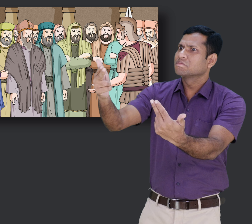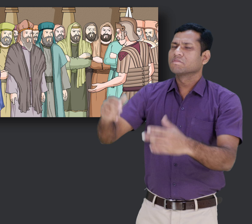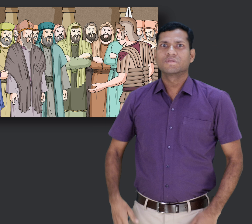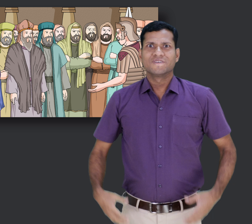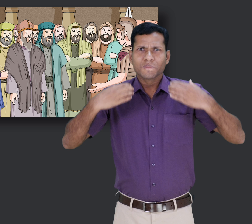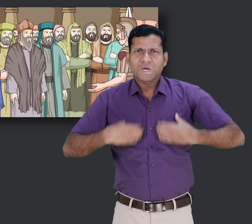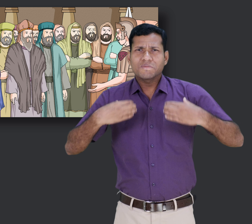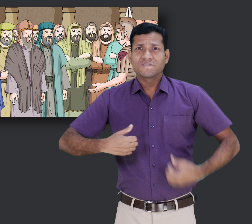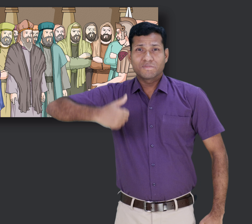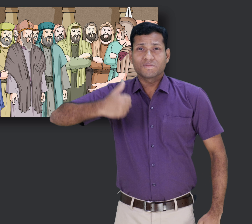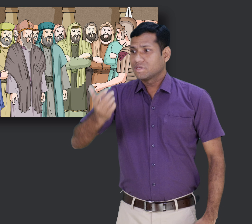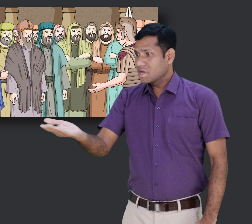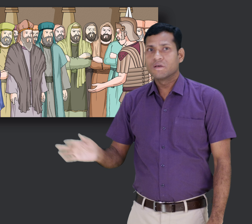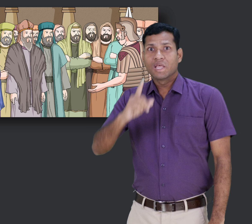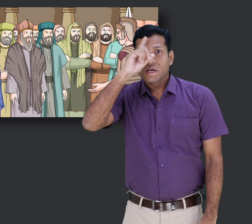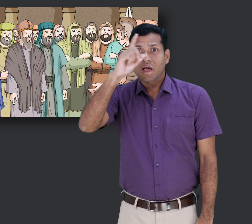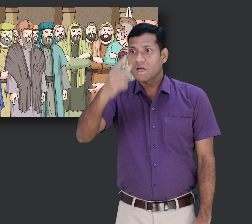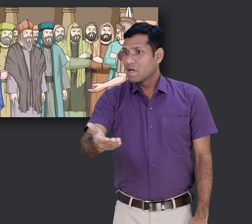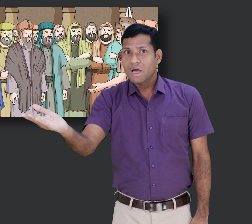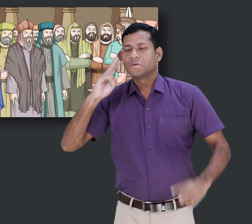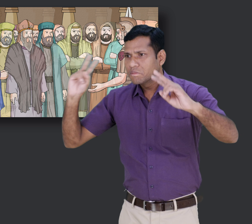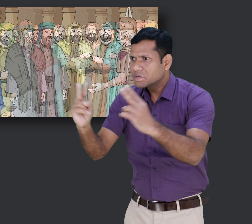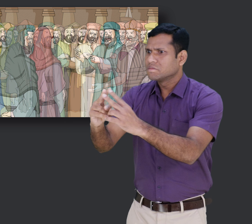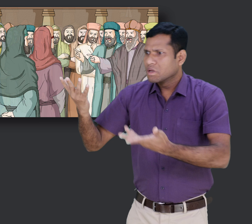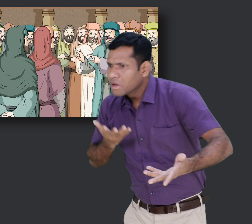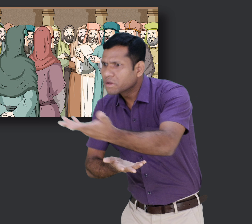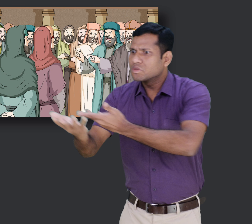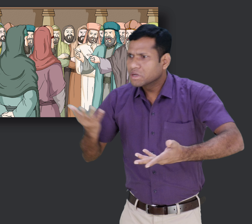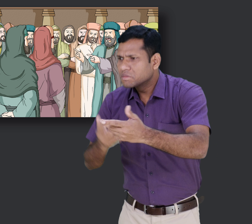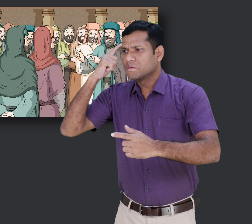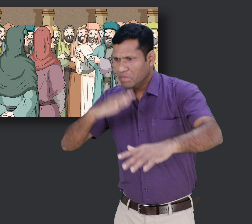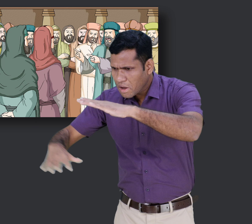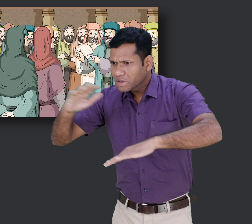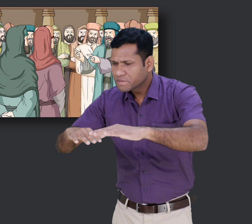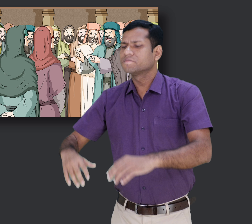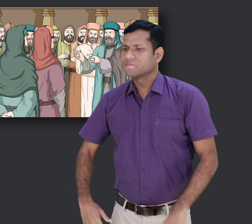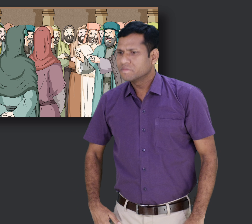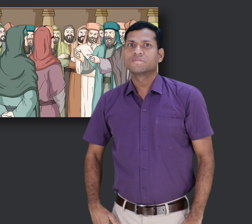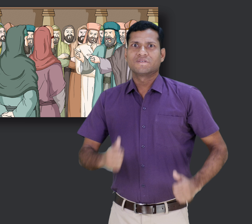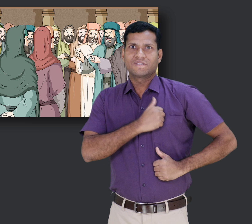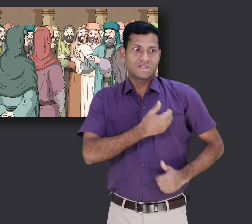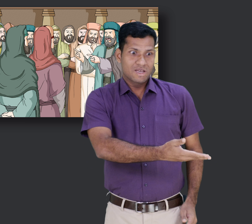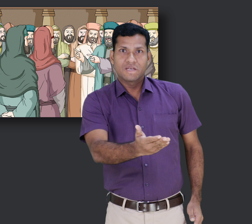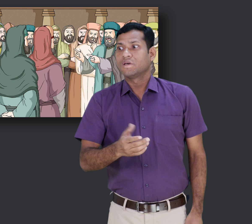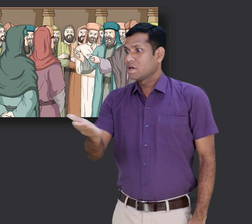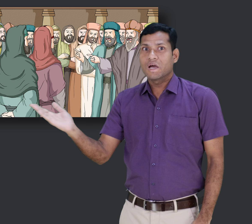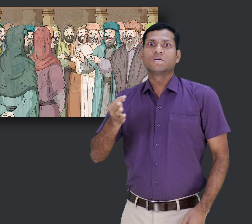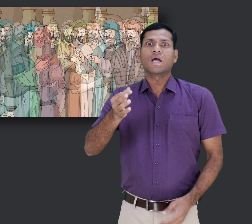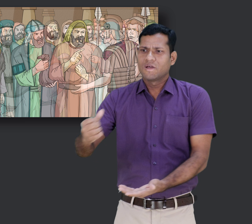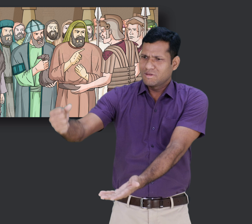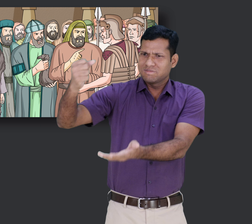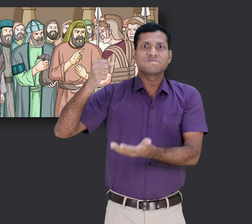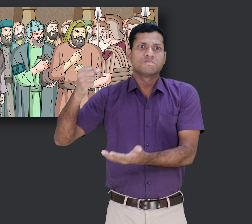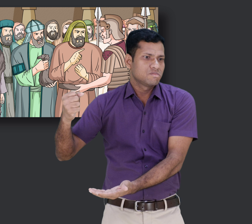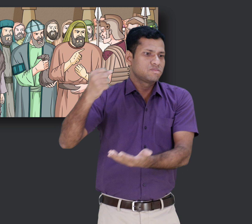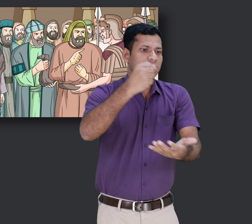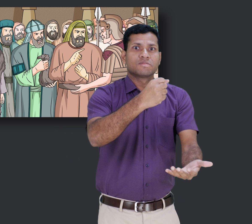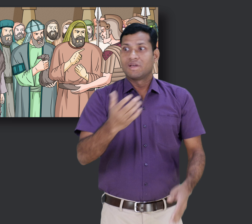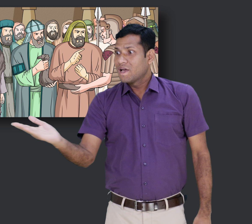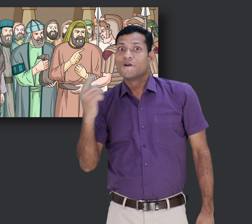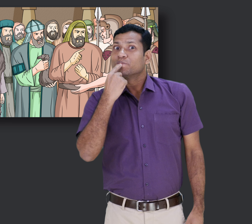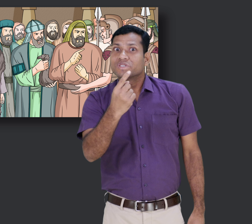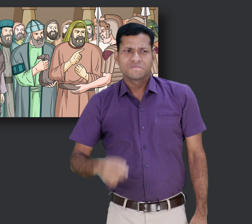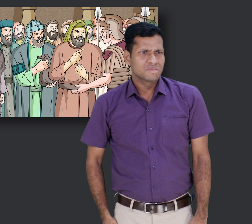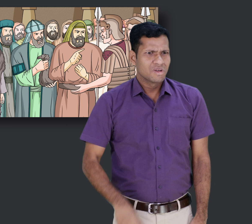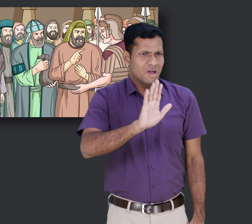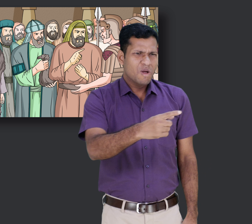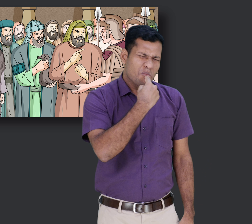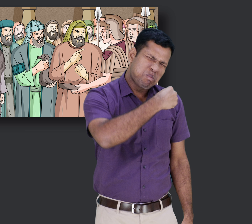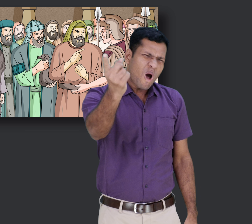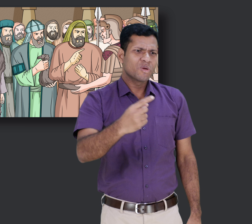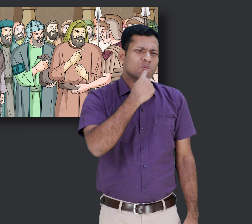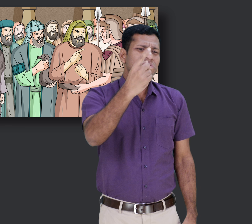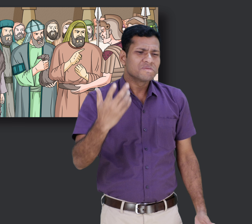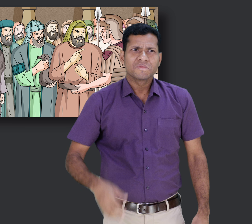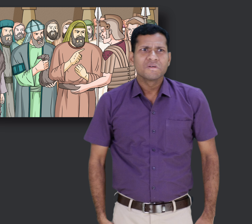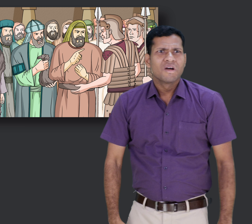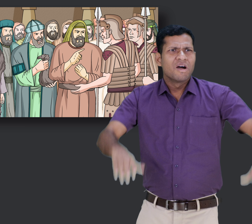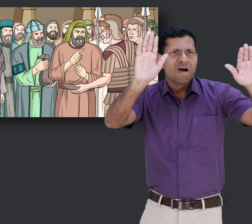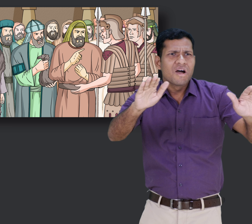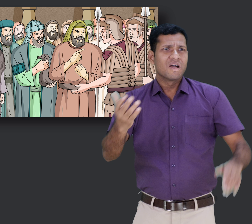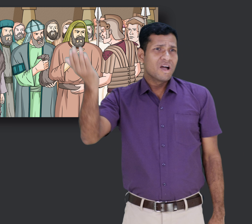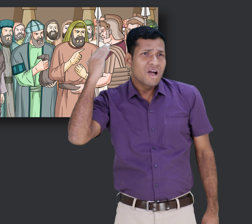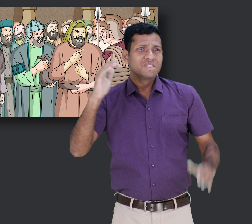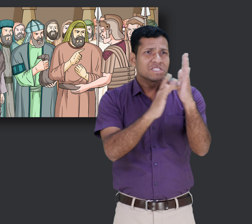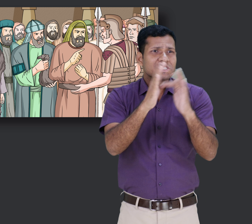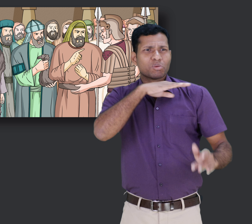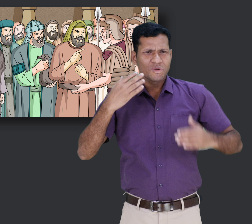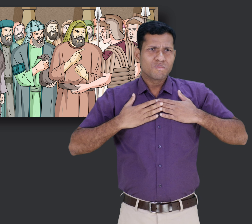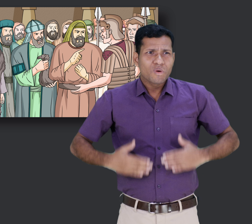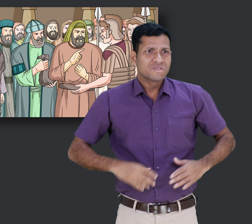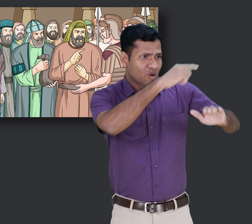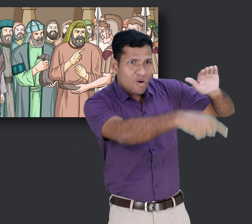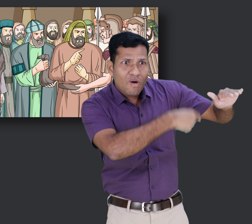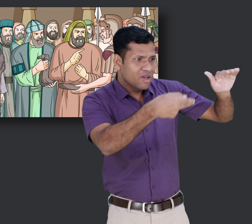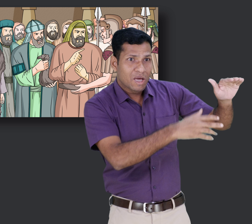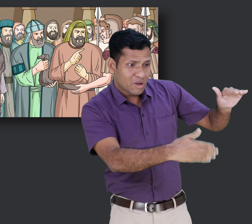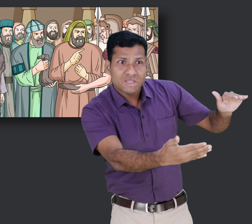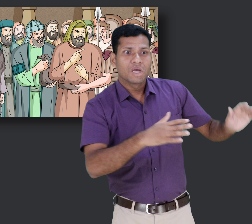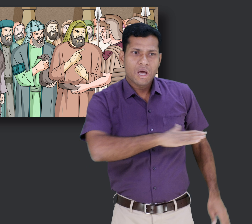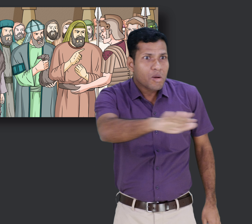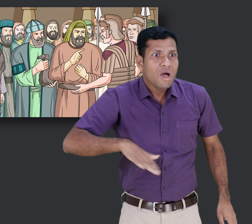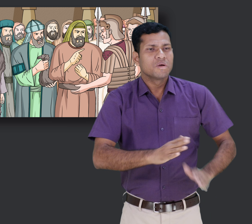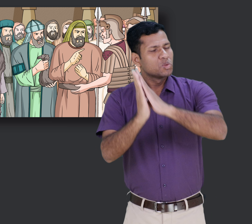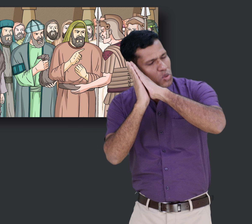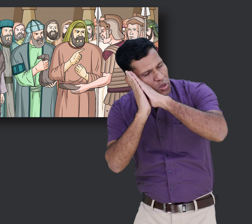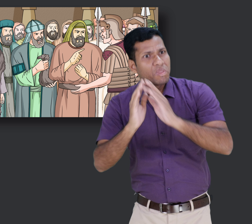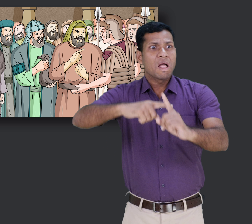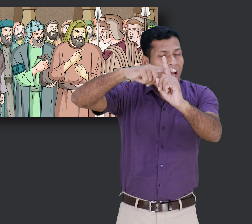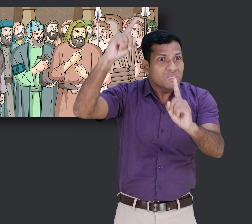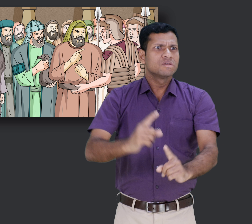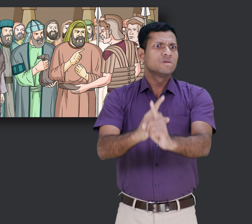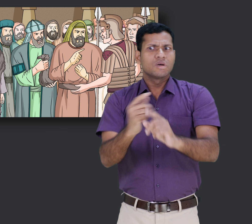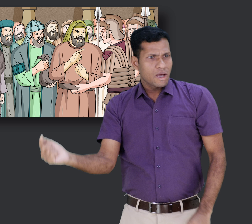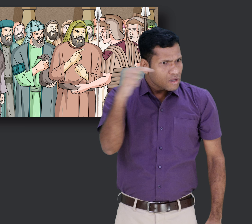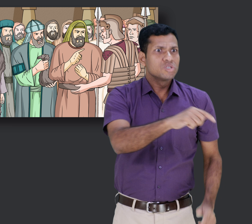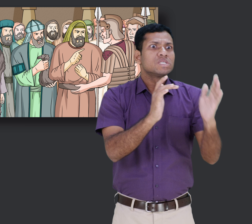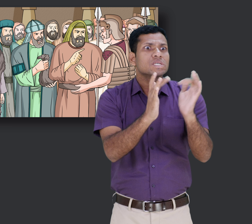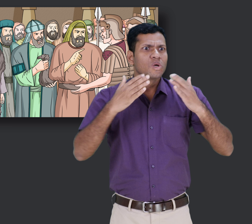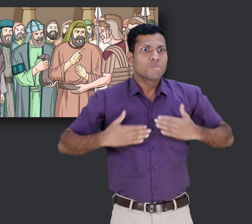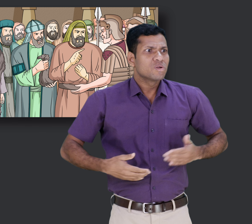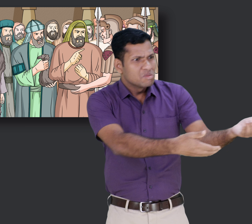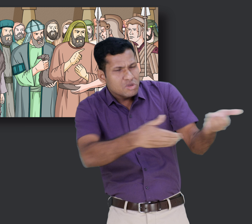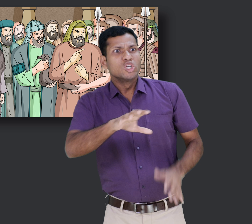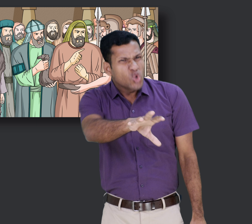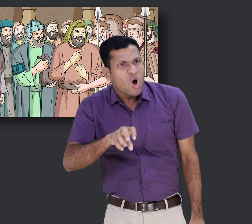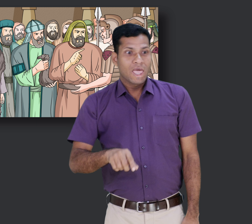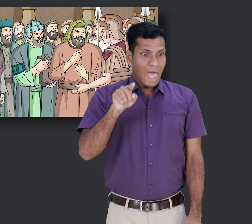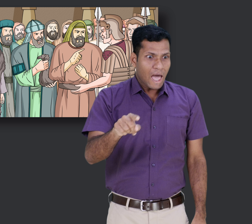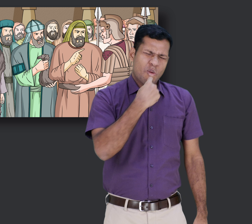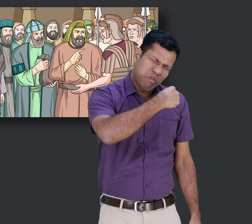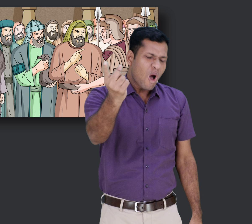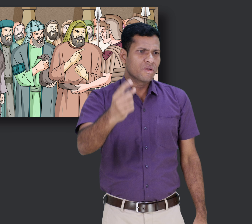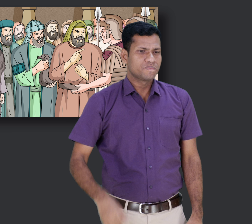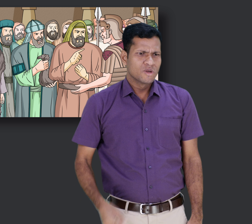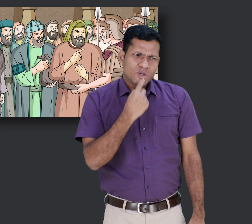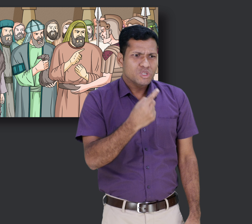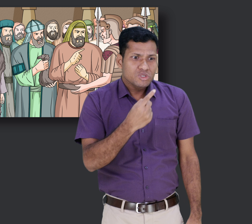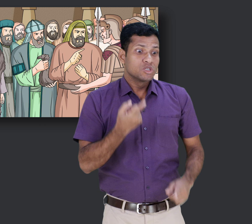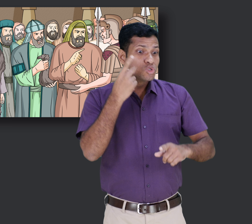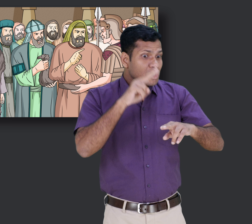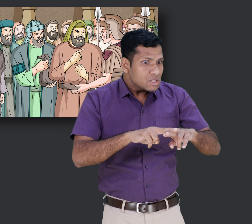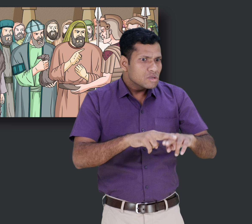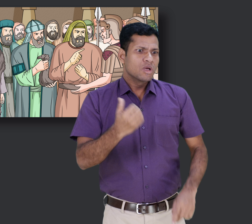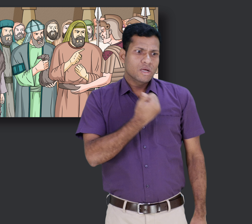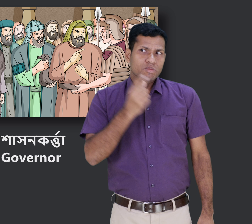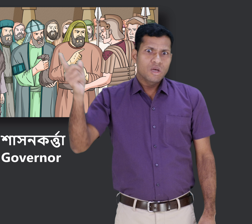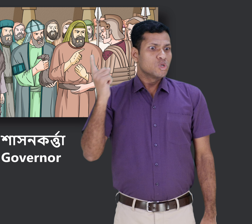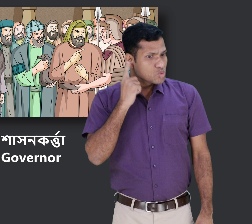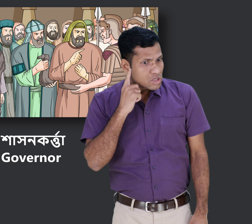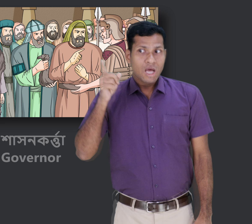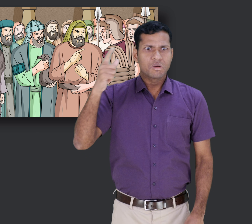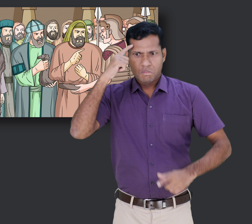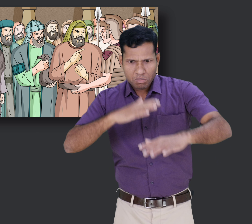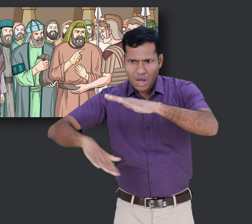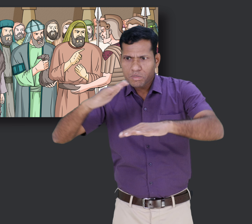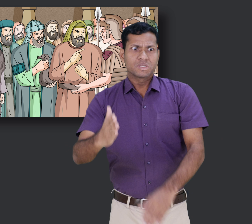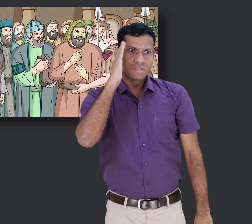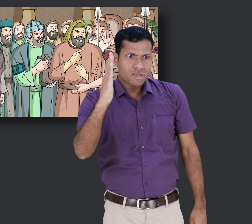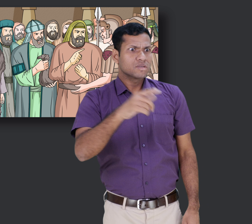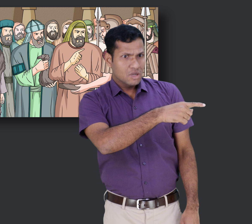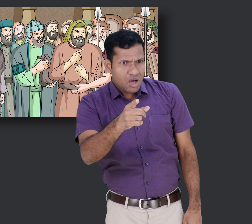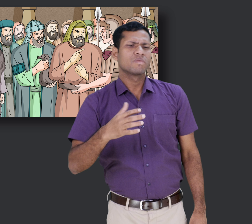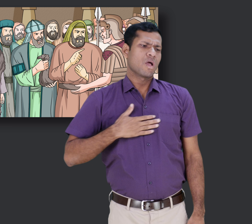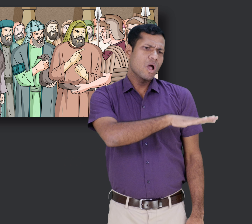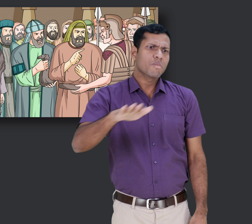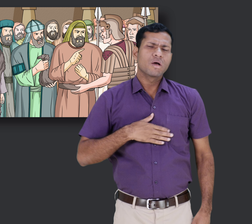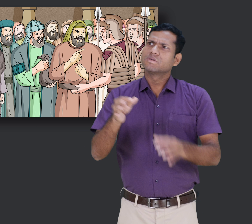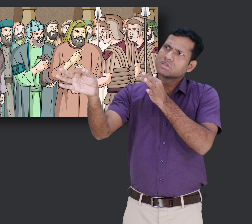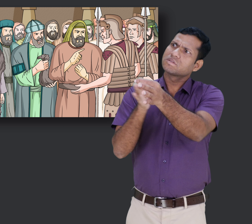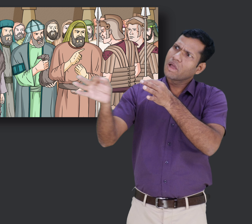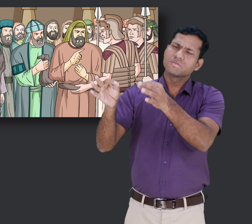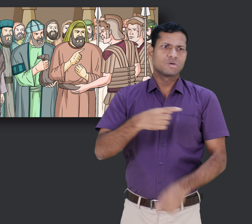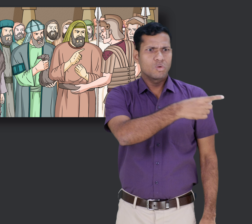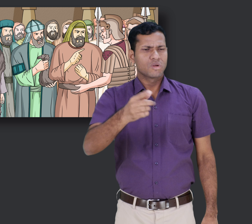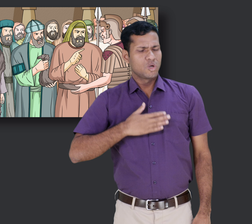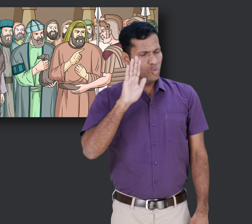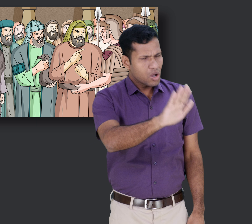And after the chief priests had met with the elders and formed a plan, they gave the soldiers a large sum of money and instructed them: “You are to say, ‘His disciples came by night and stole Him away while we were asleep.’